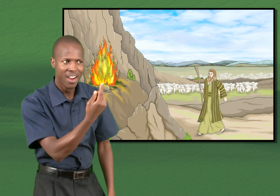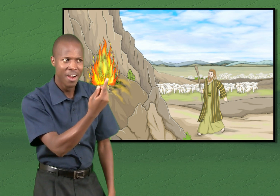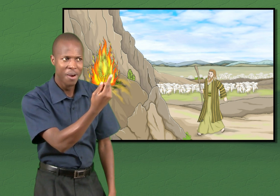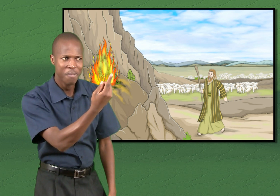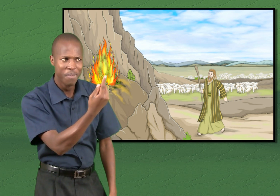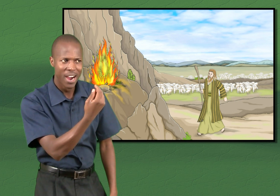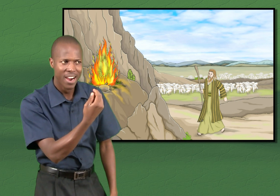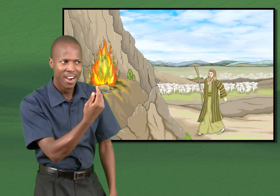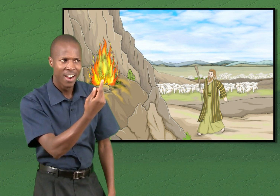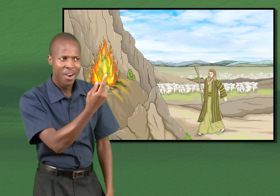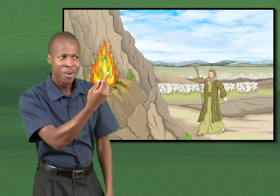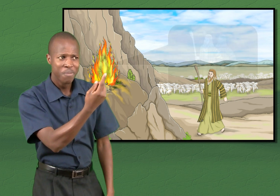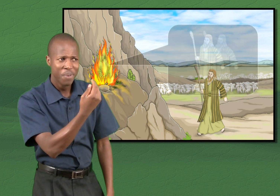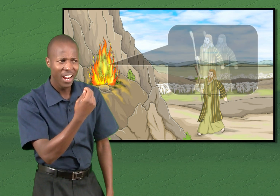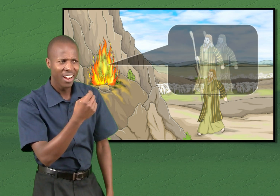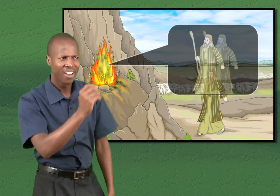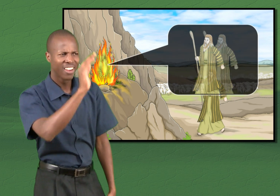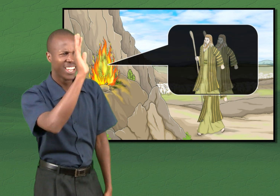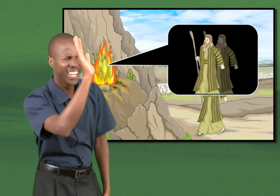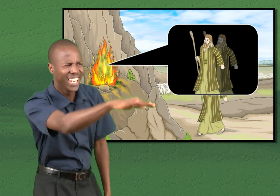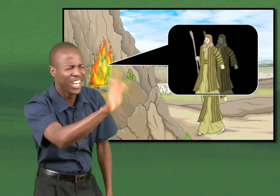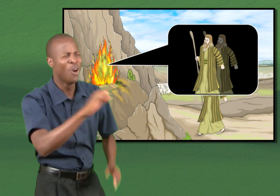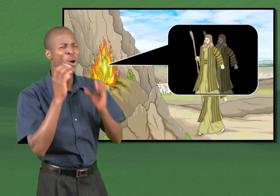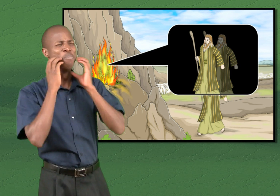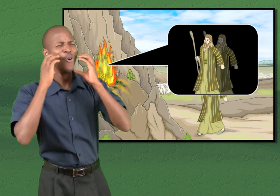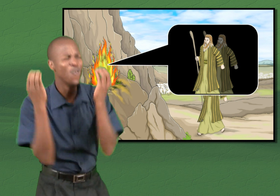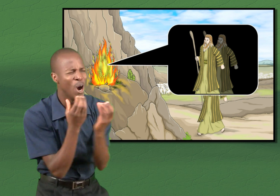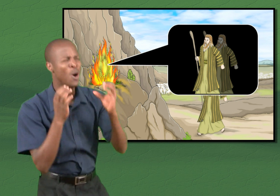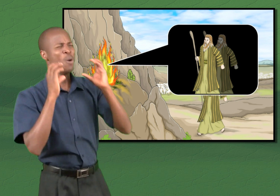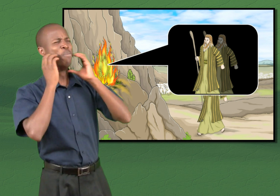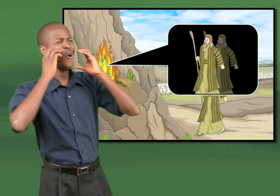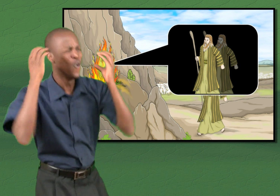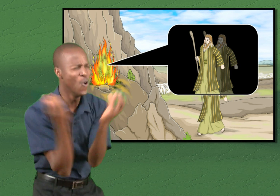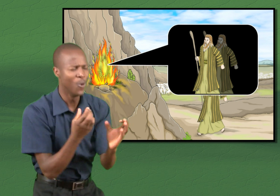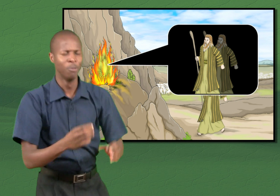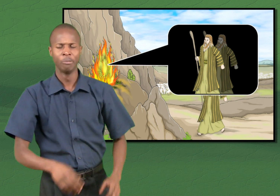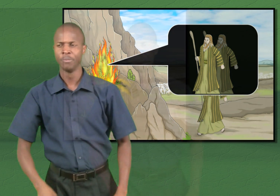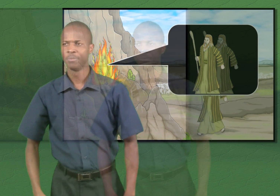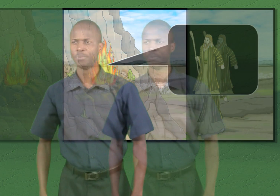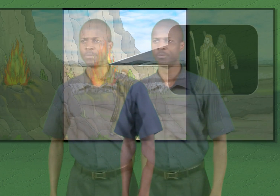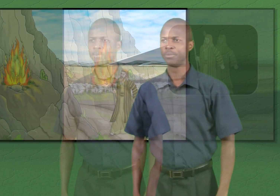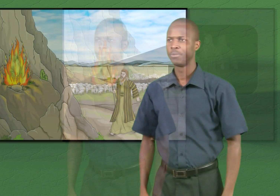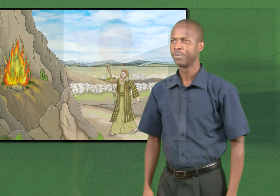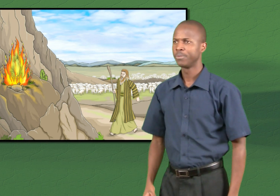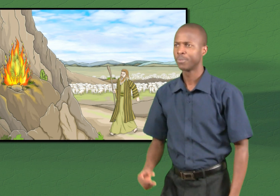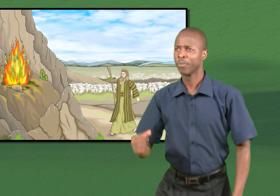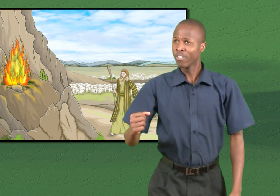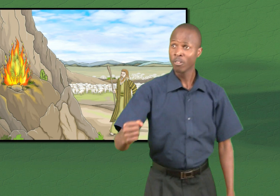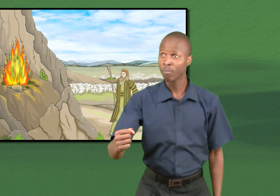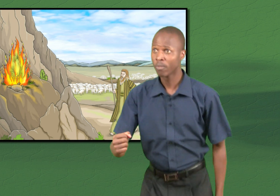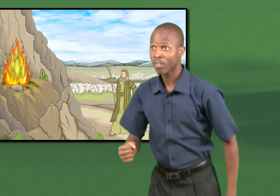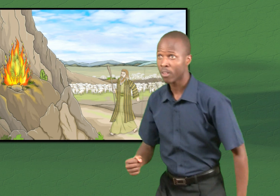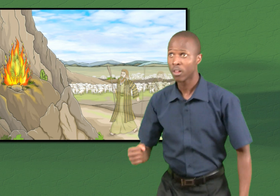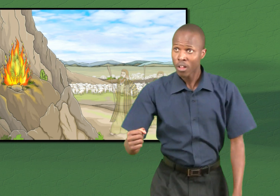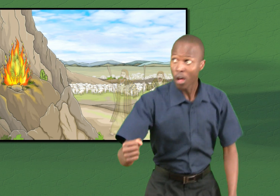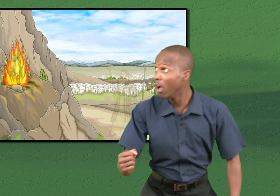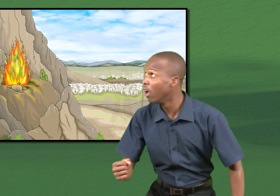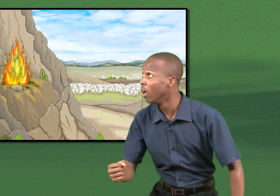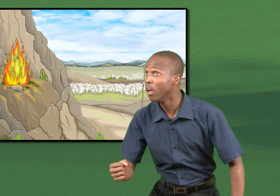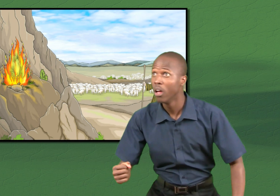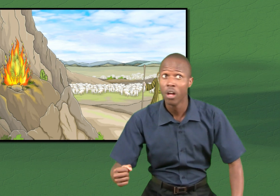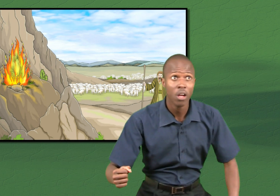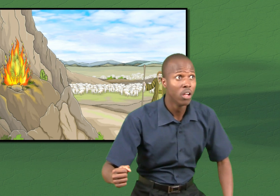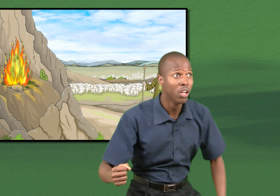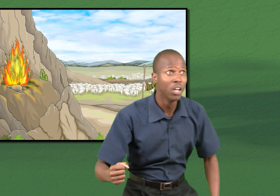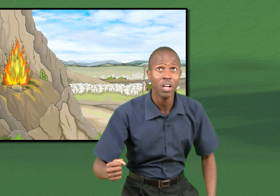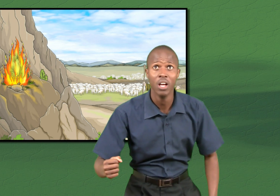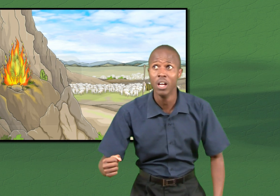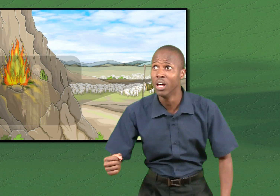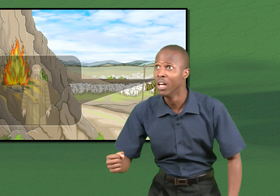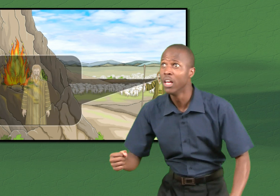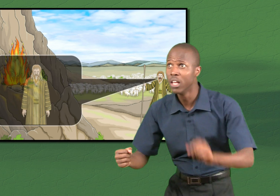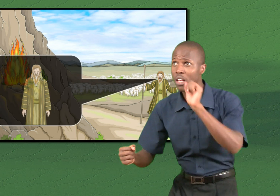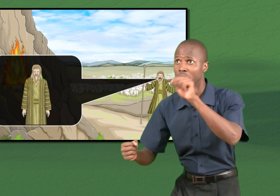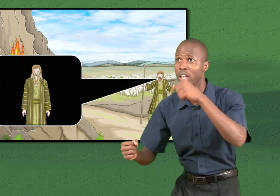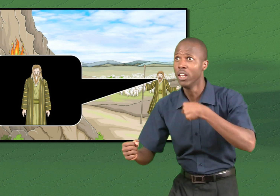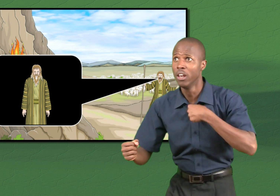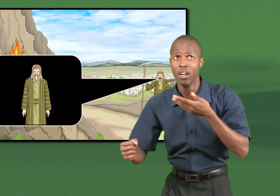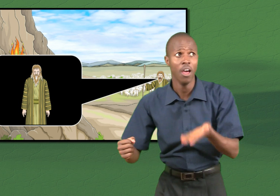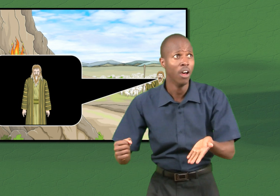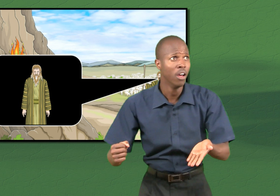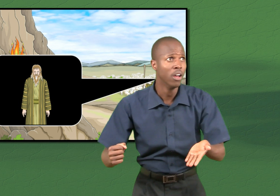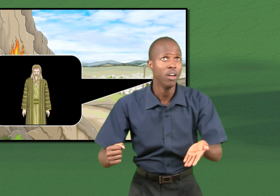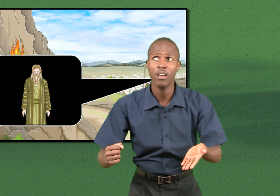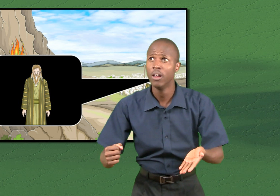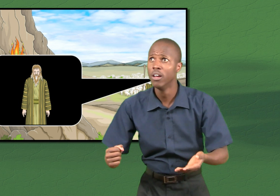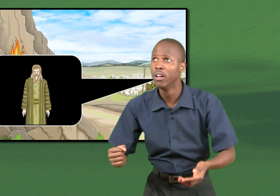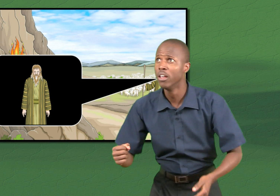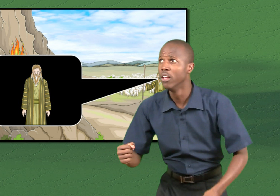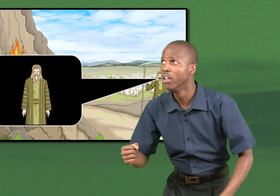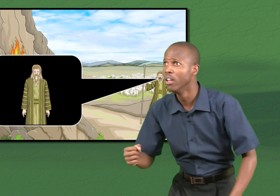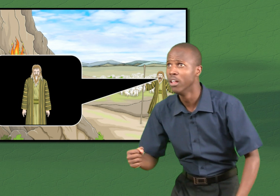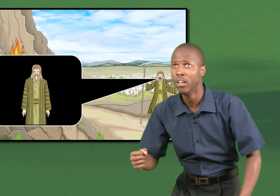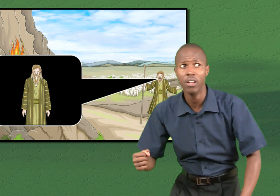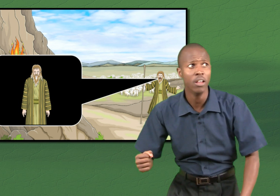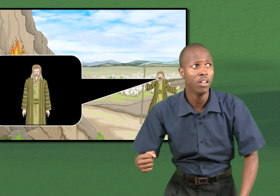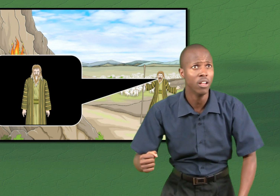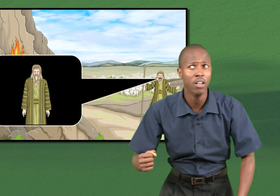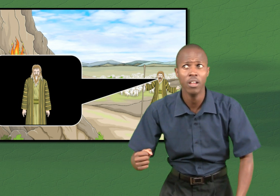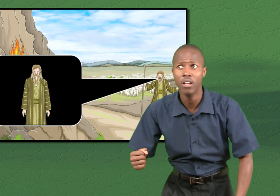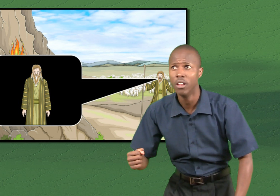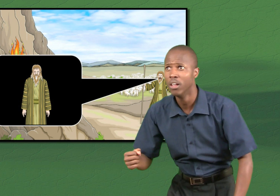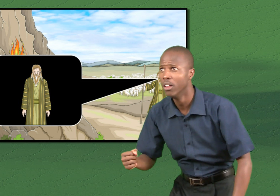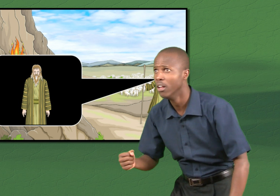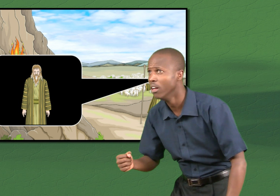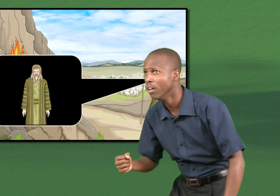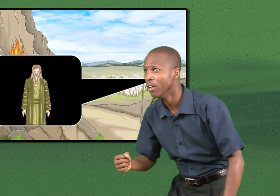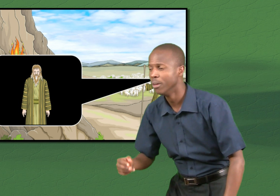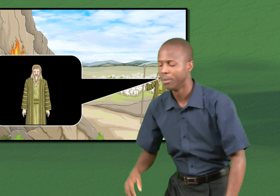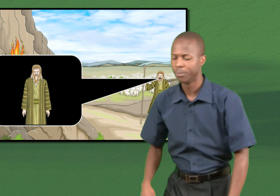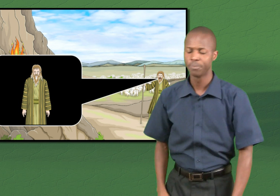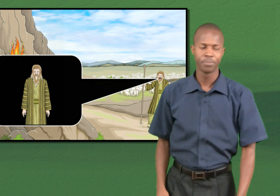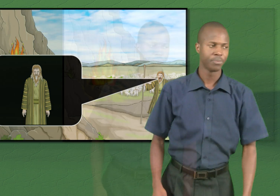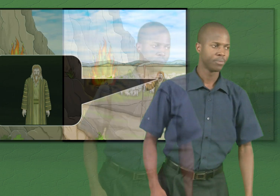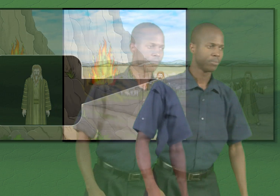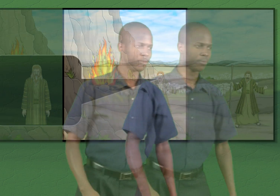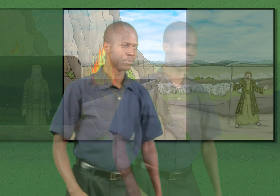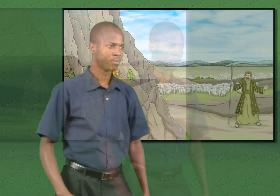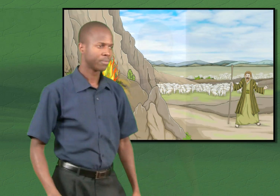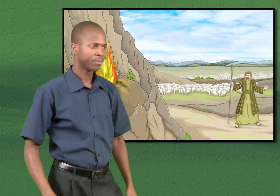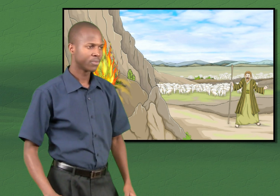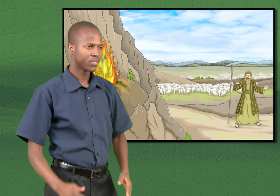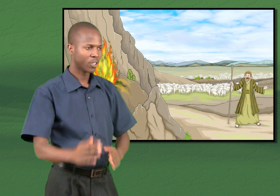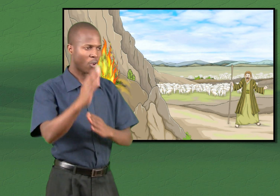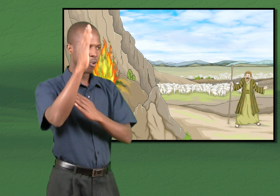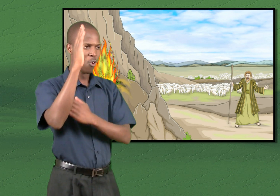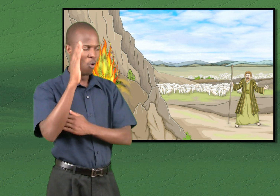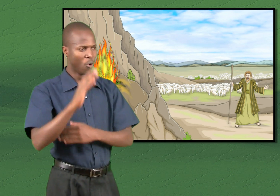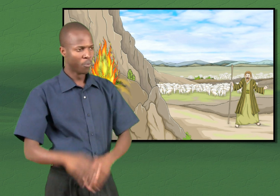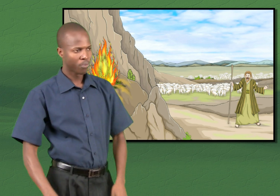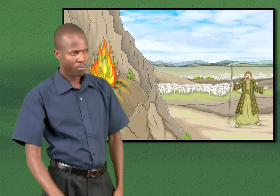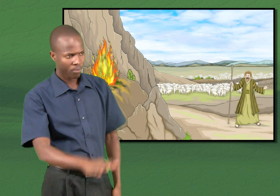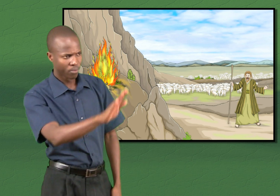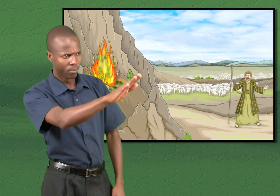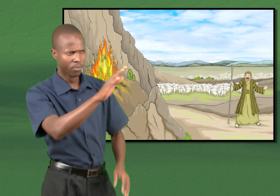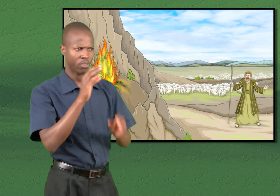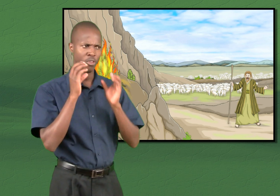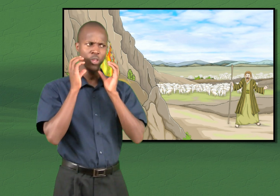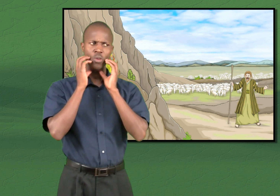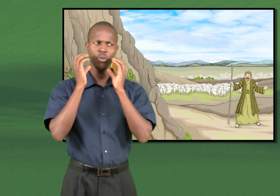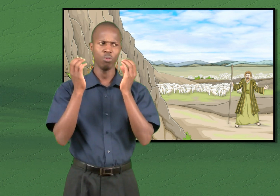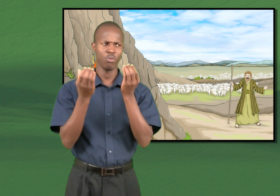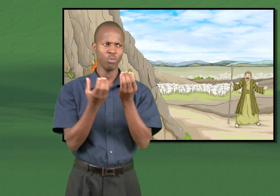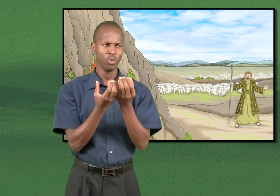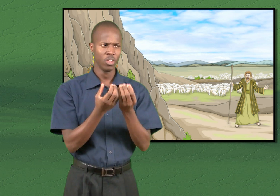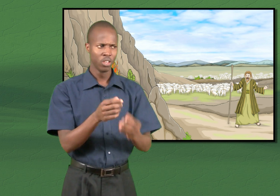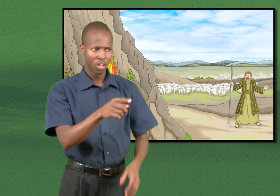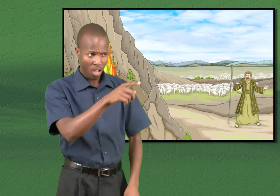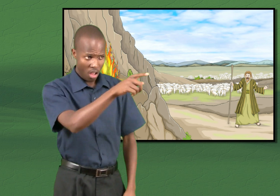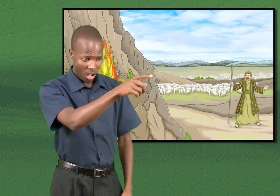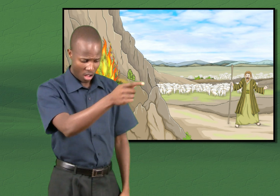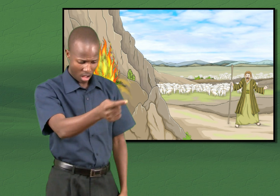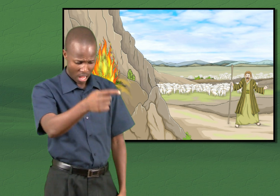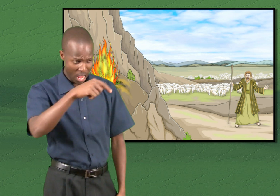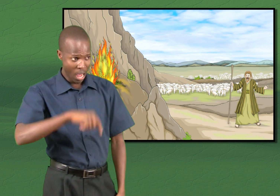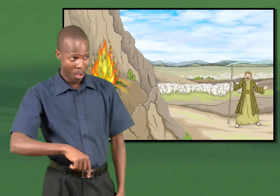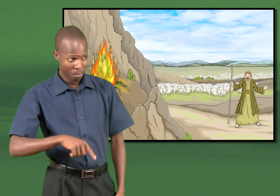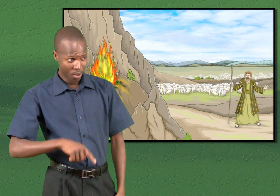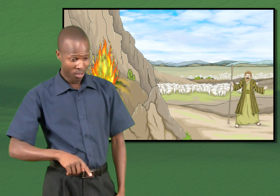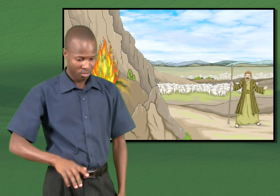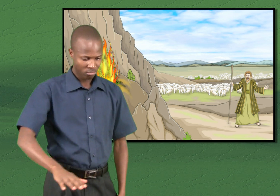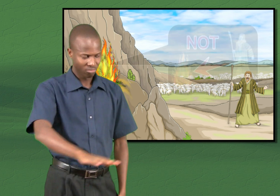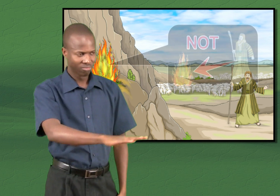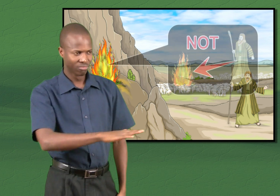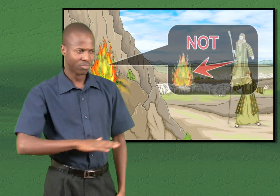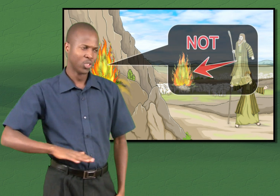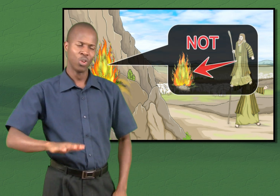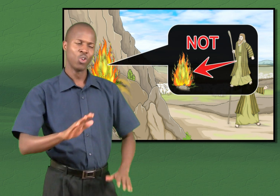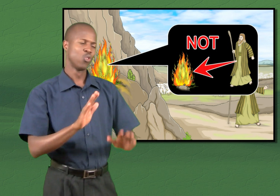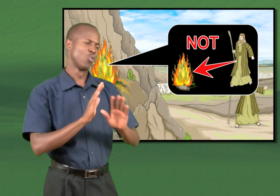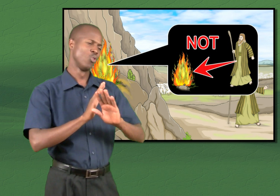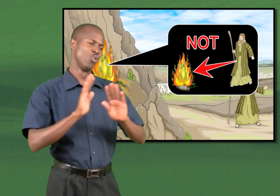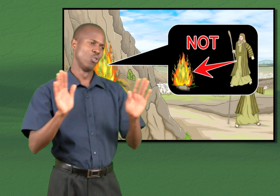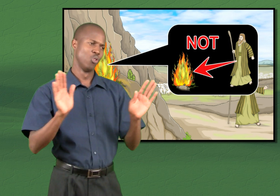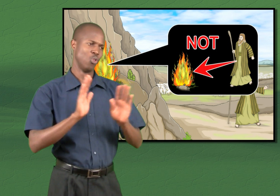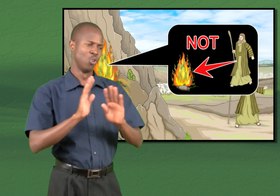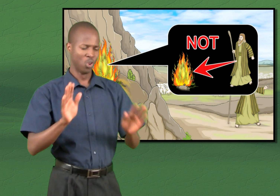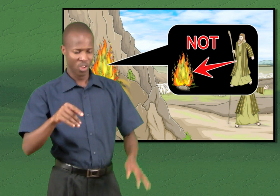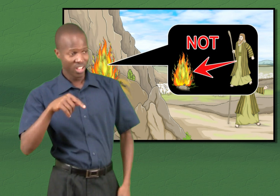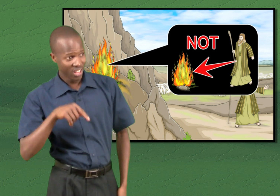When the LORD saw that he had gone over to look, God called out to him from within the bush, “Moses, Moses!” “Here I am,” he answered.